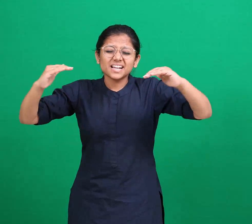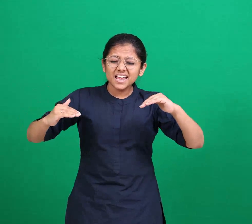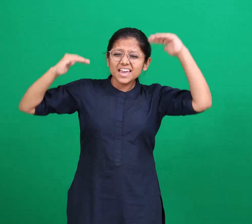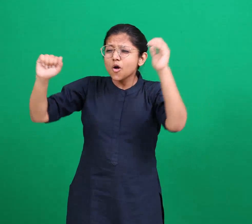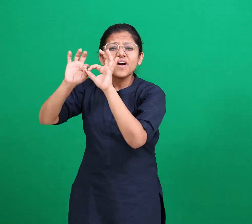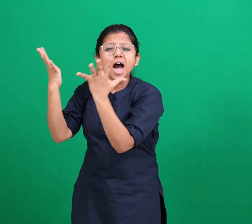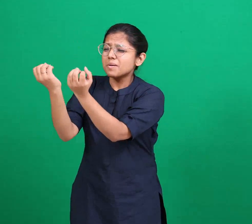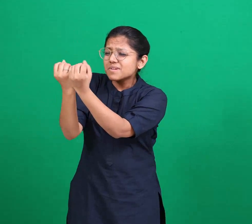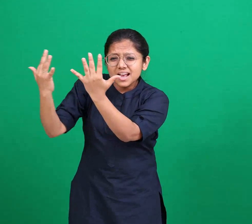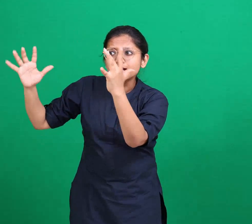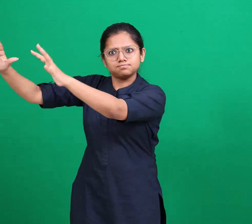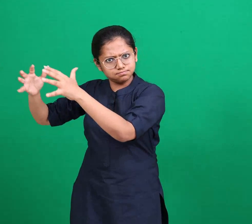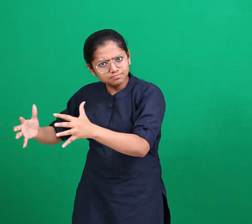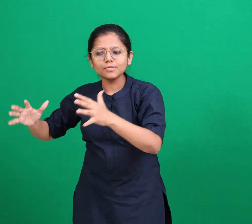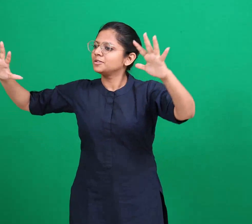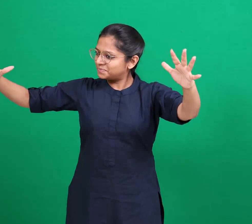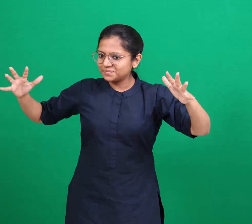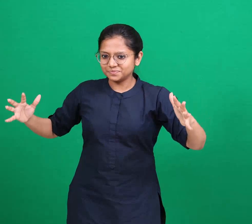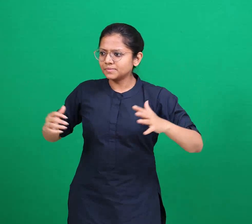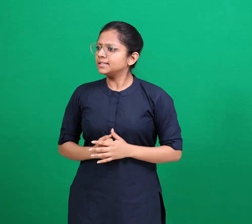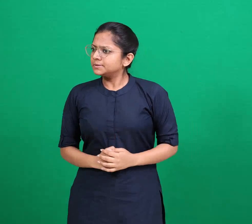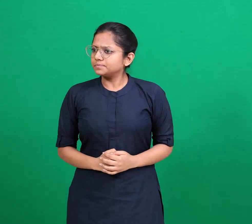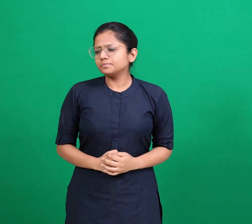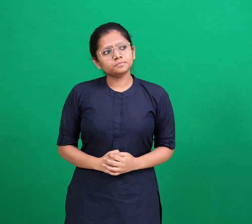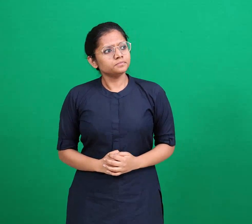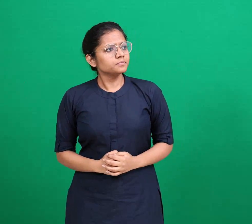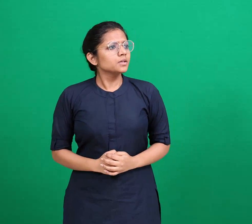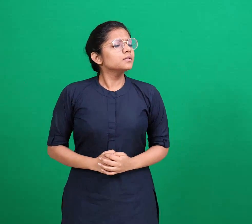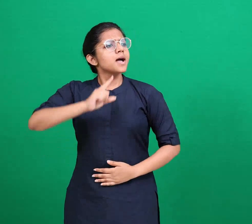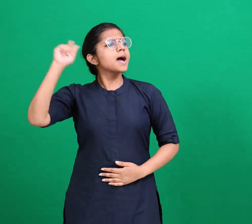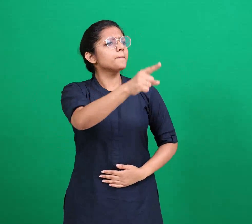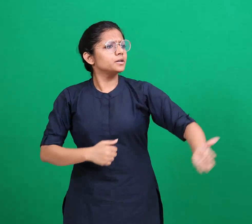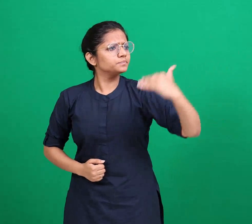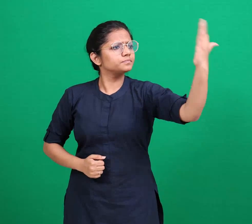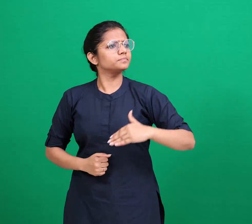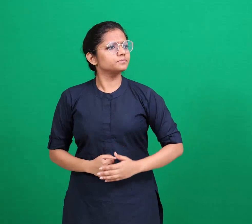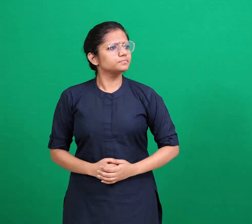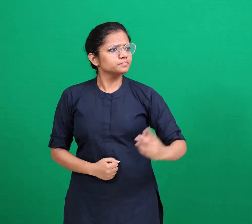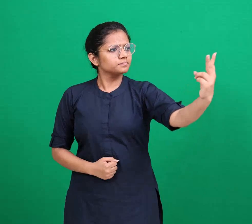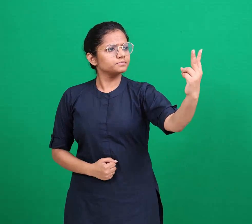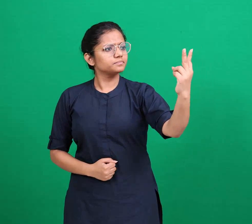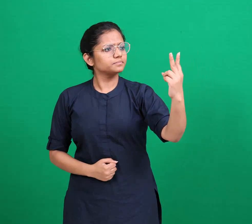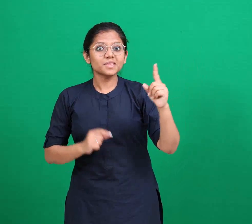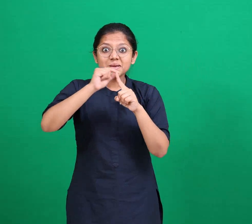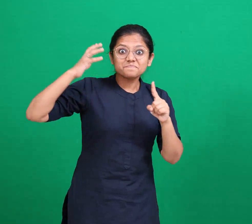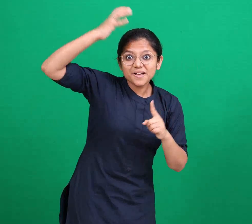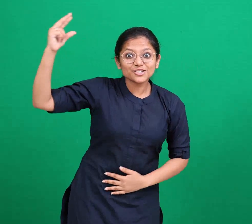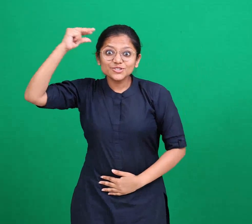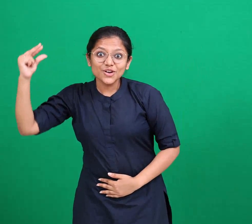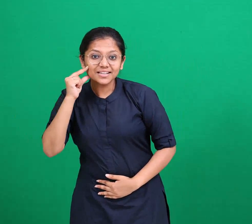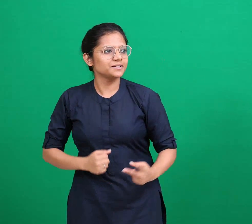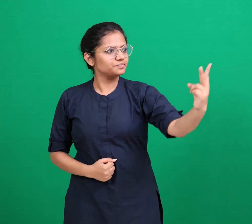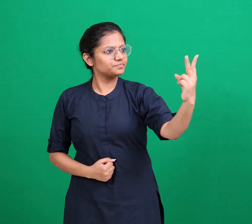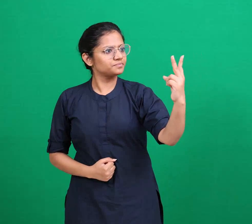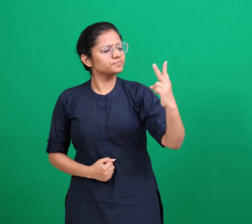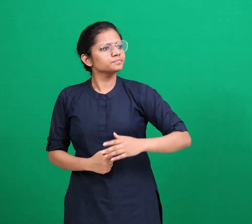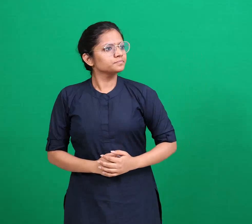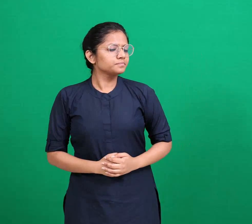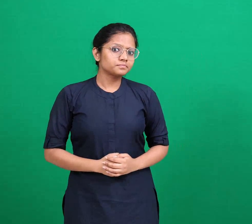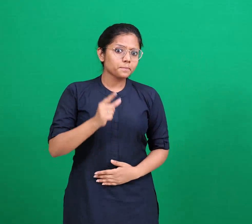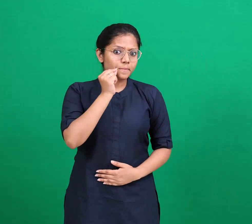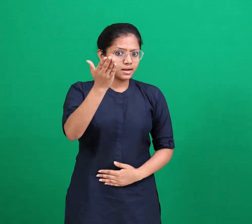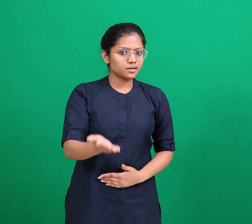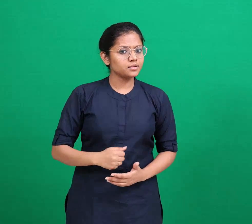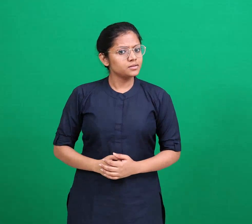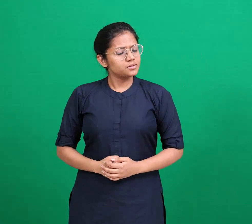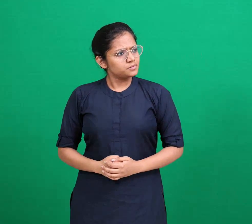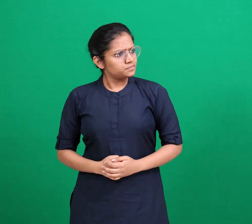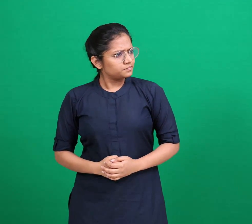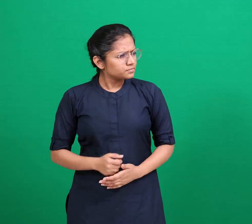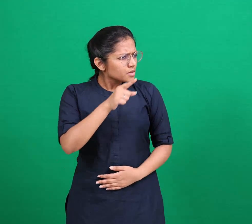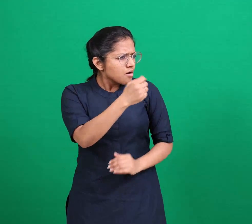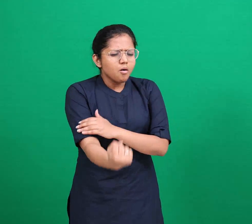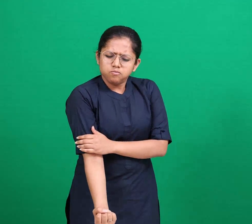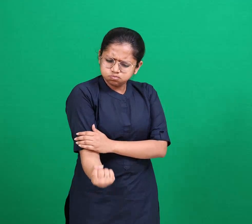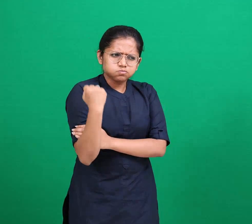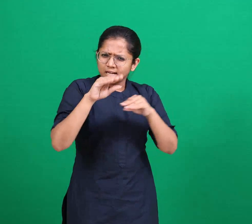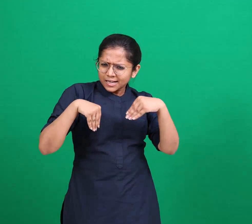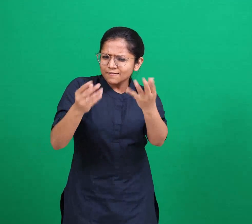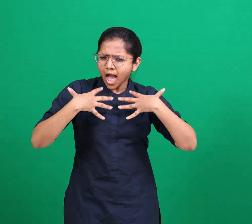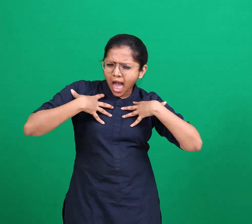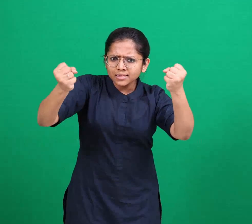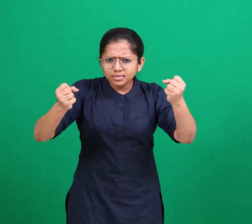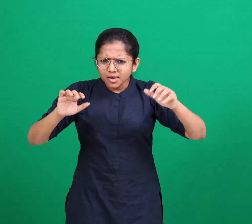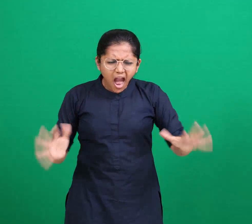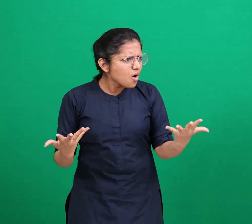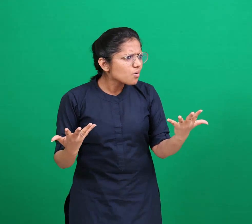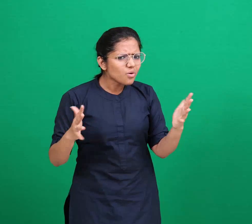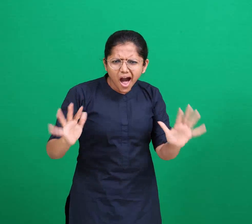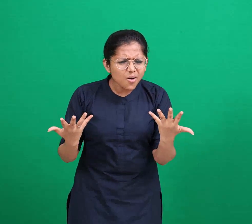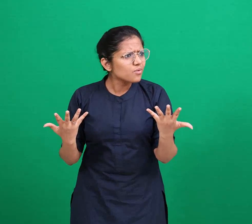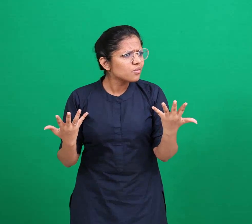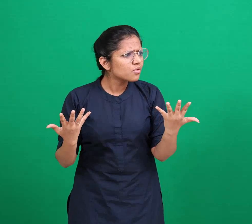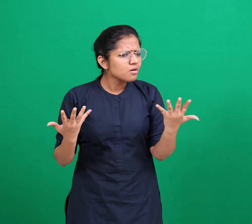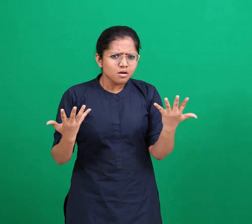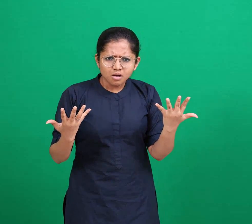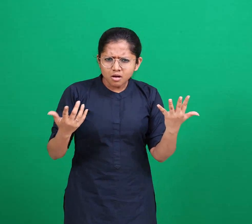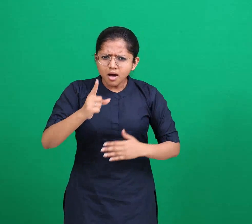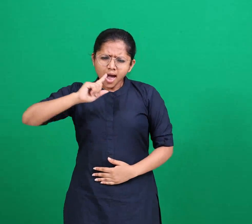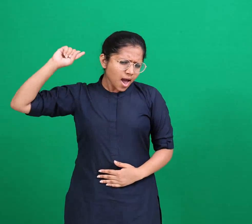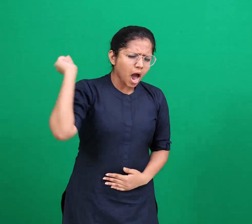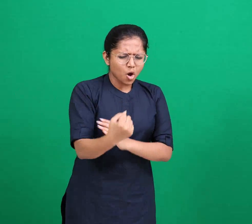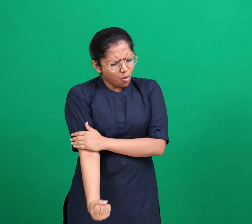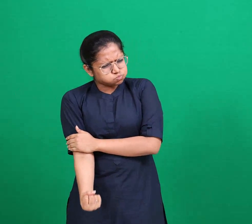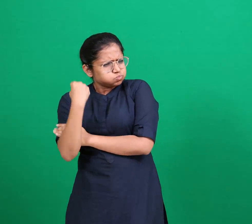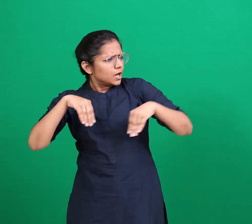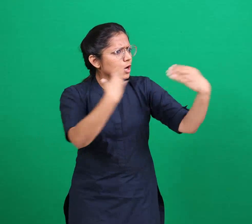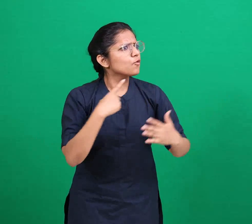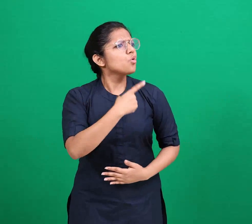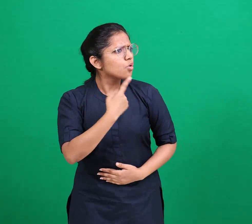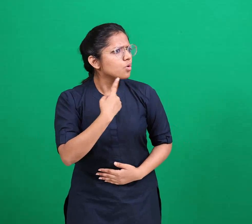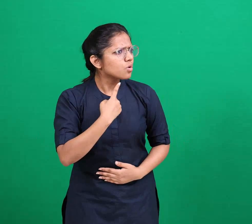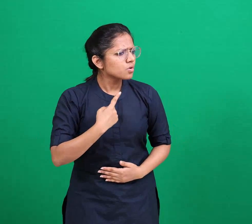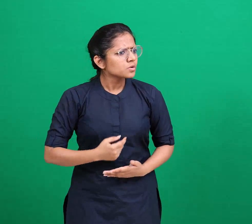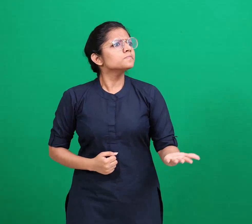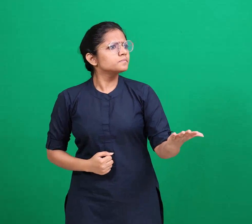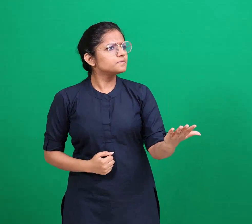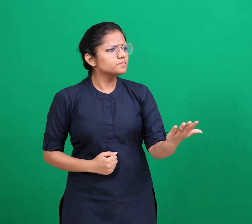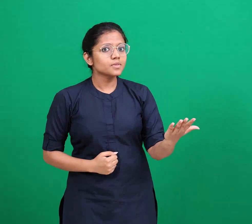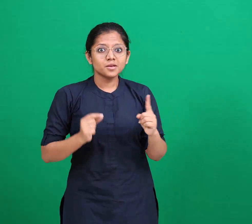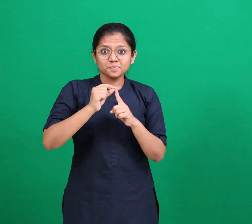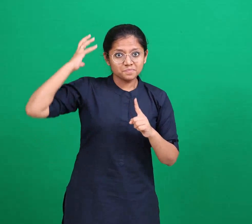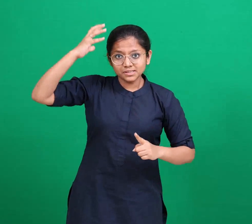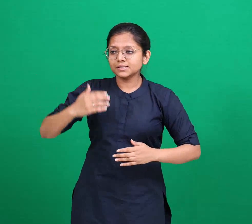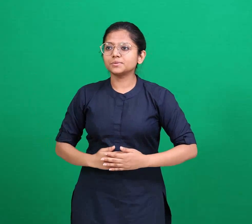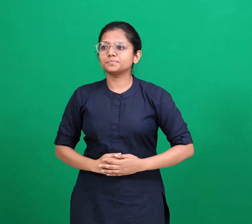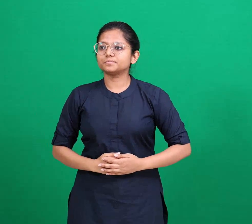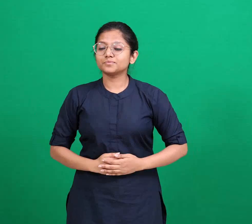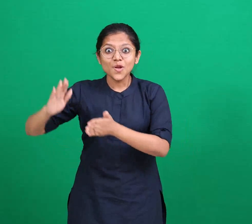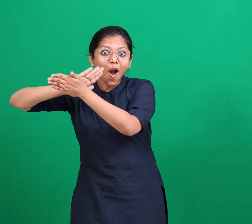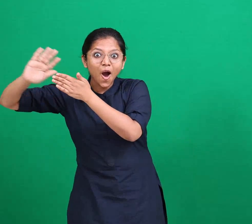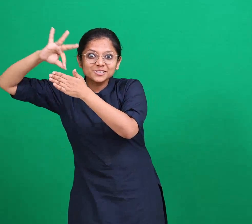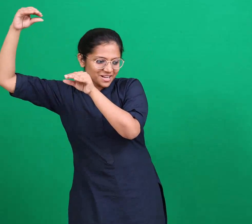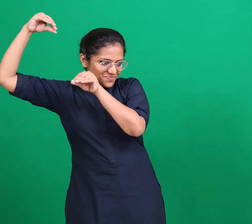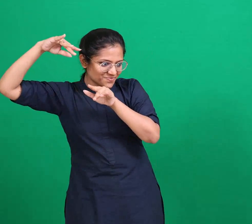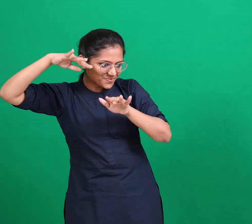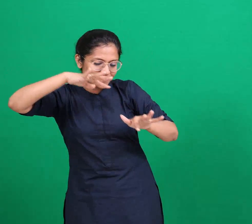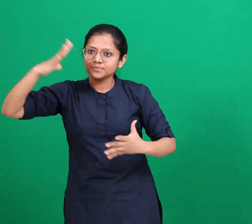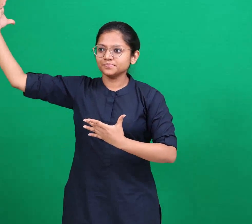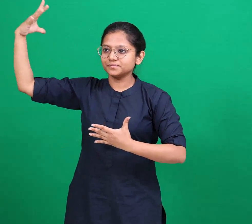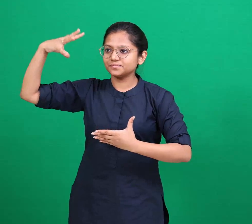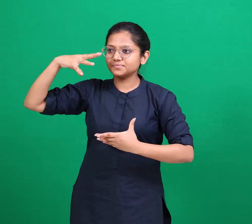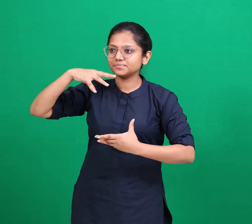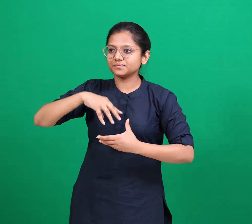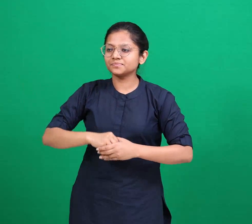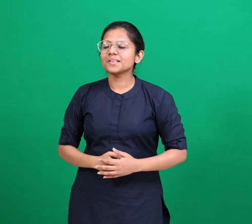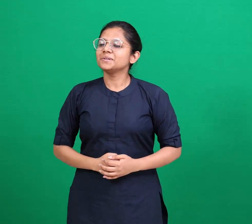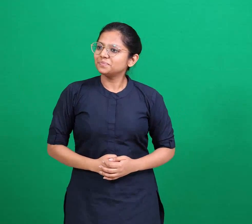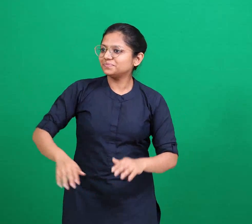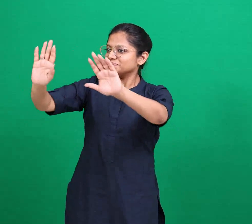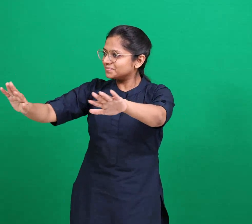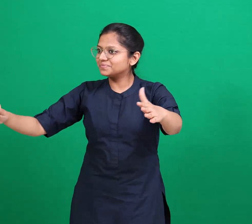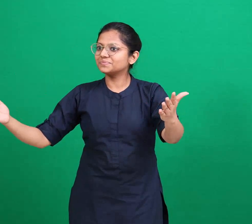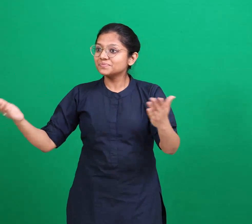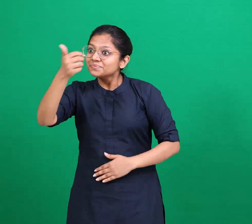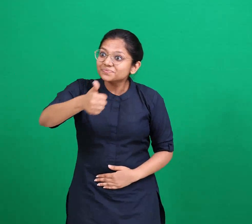They had Peter and John brought in and began to question them: "By what power or what name did you do this?"